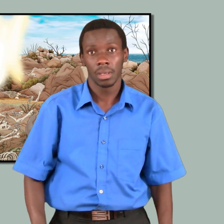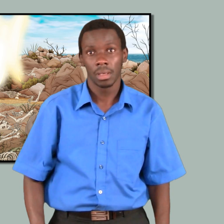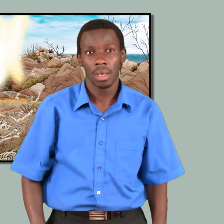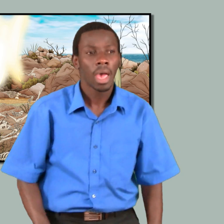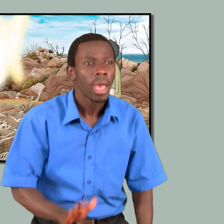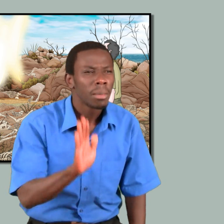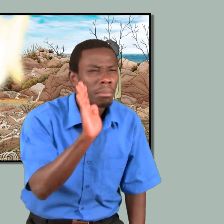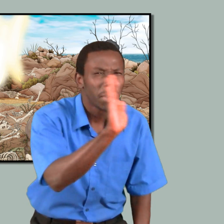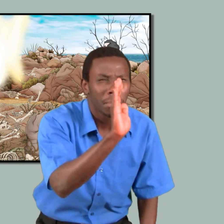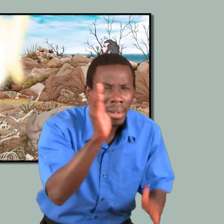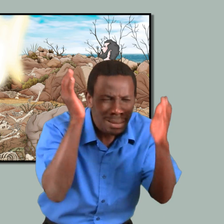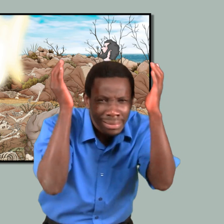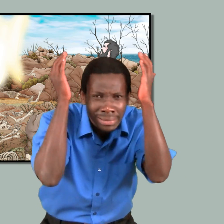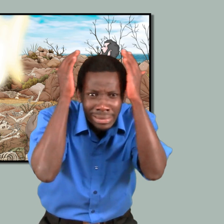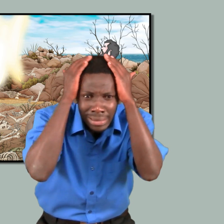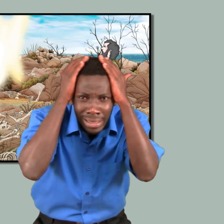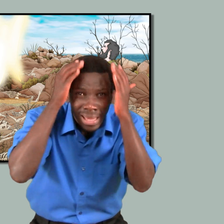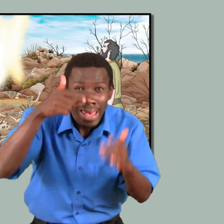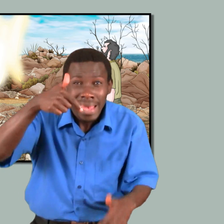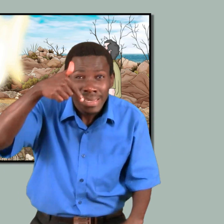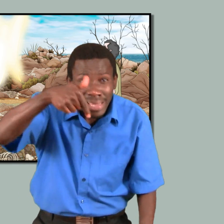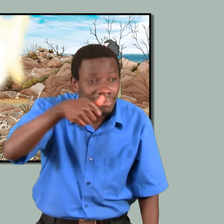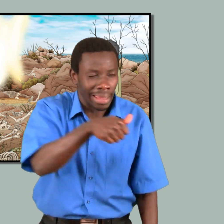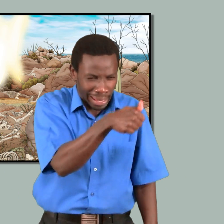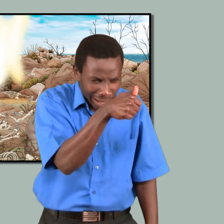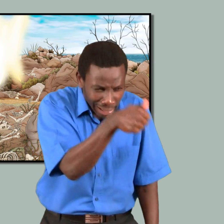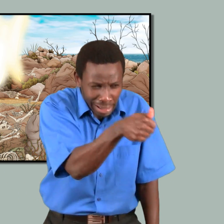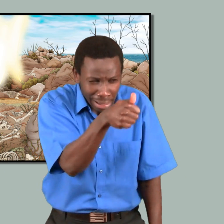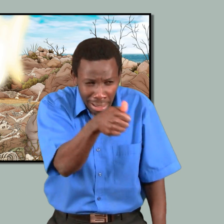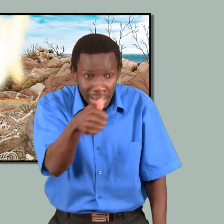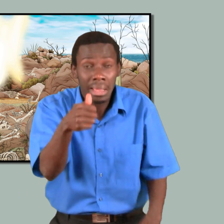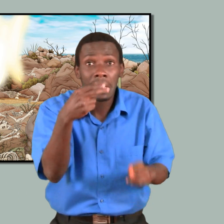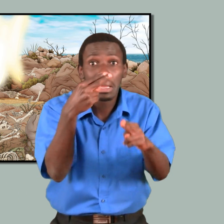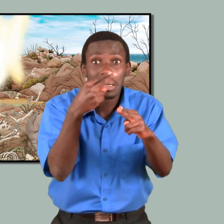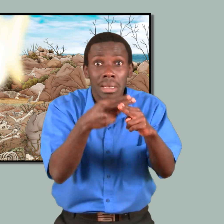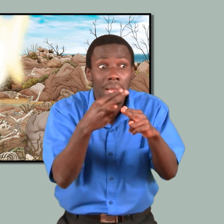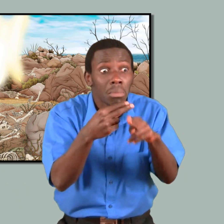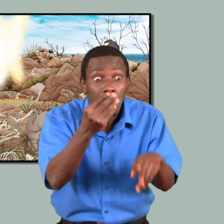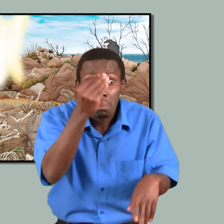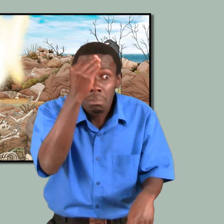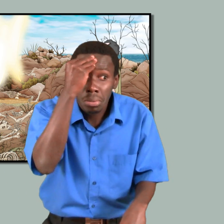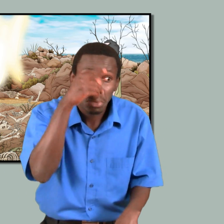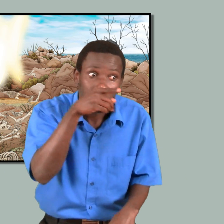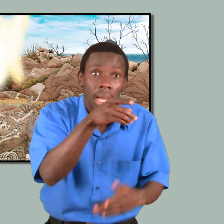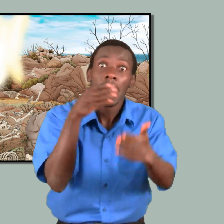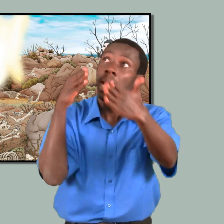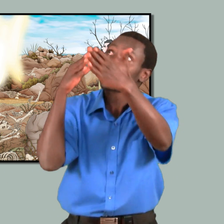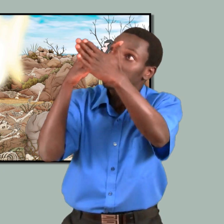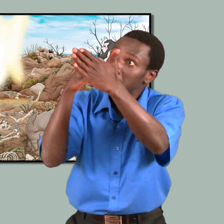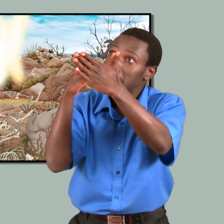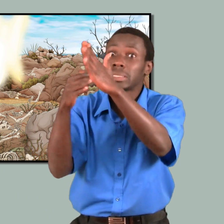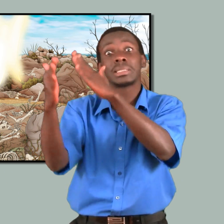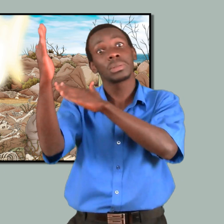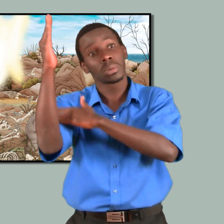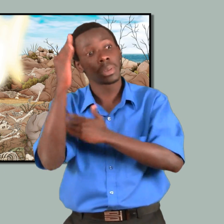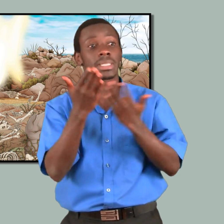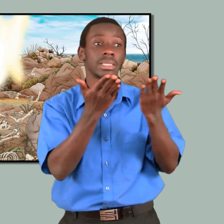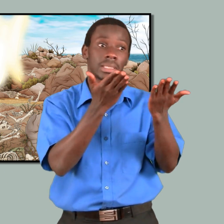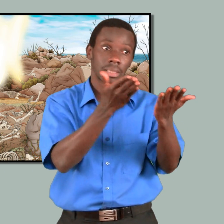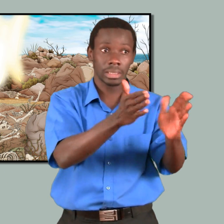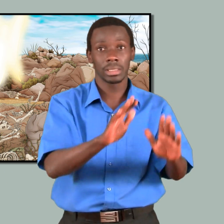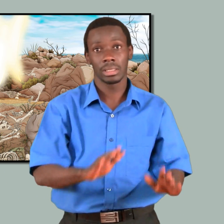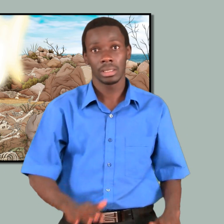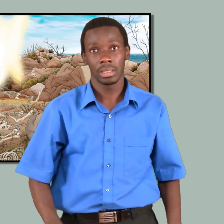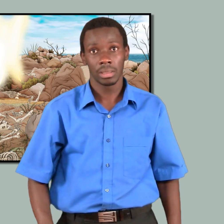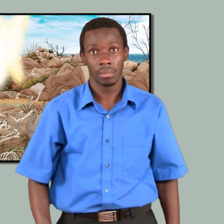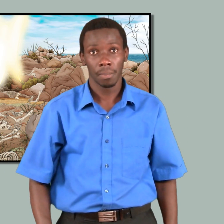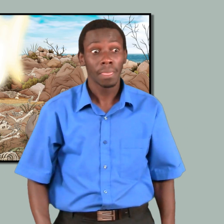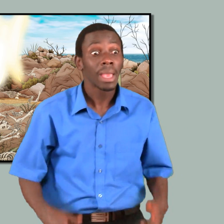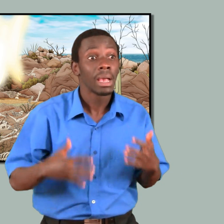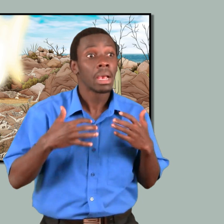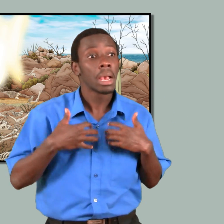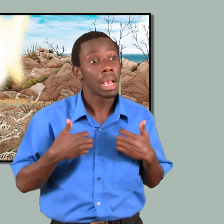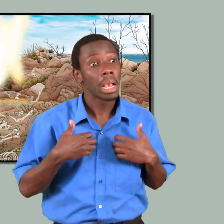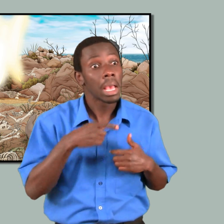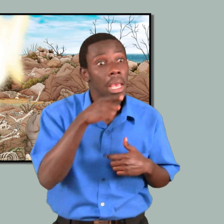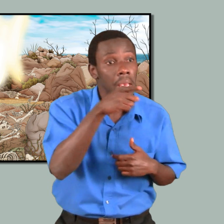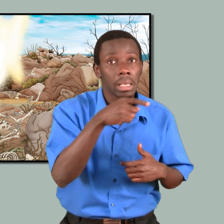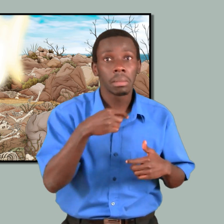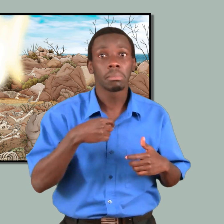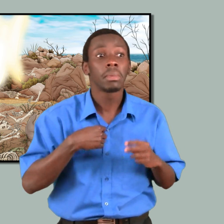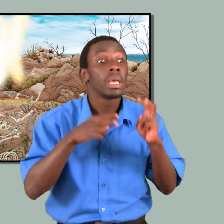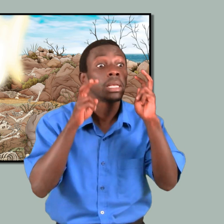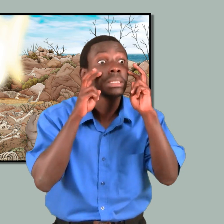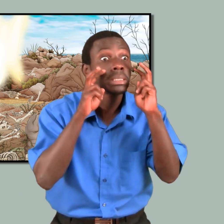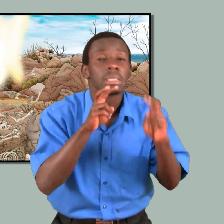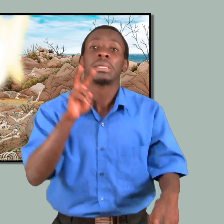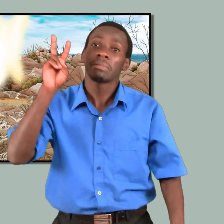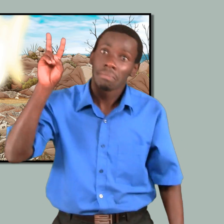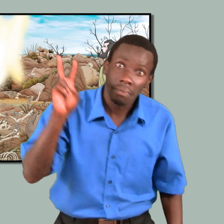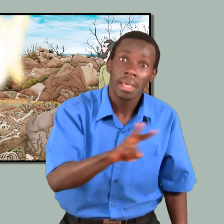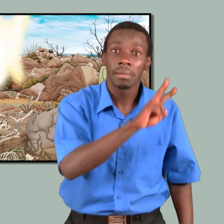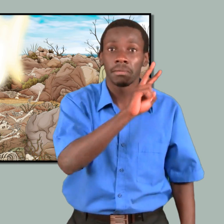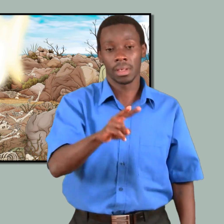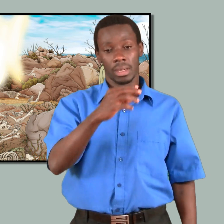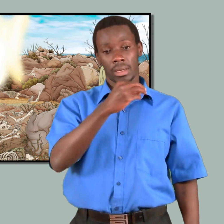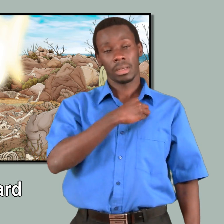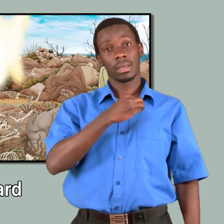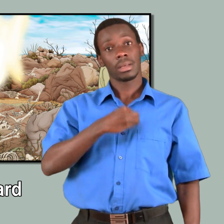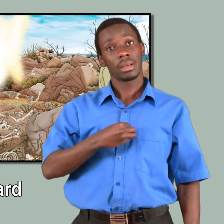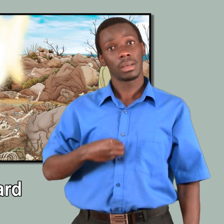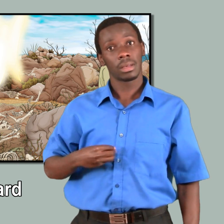There were ten royal crowns on its horns and blasphemous names on its heads.